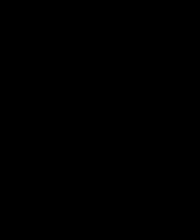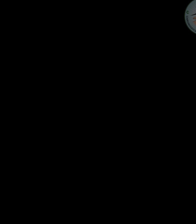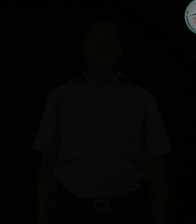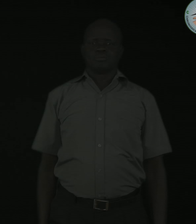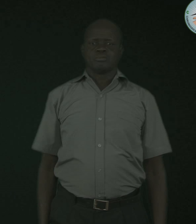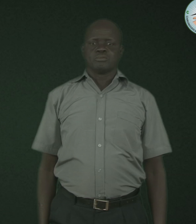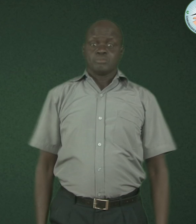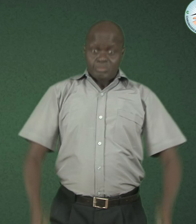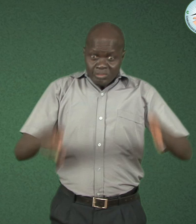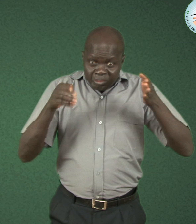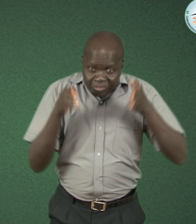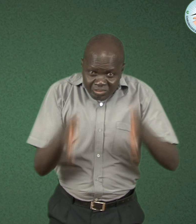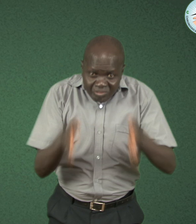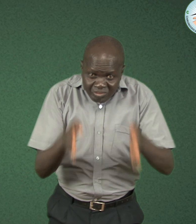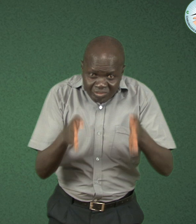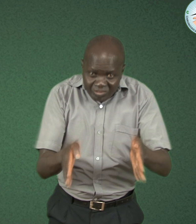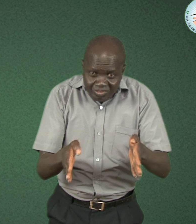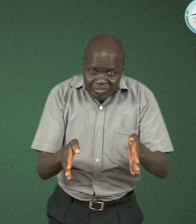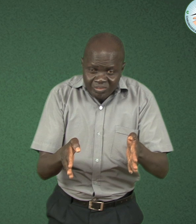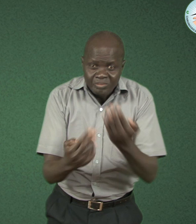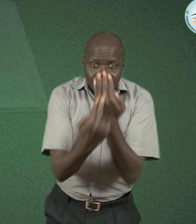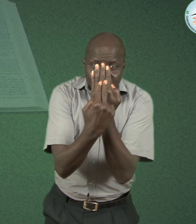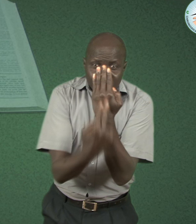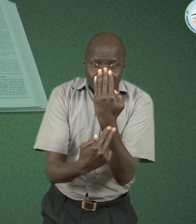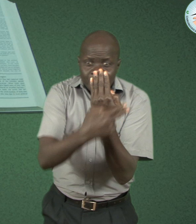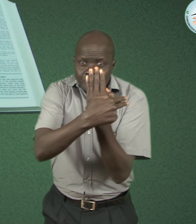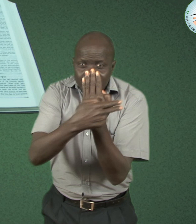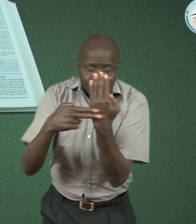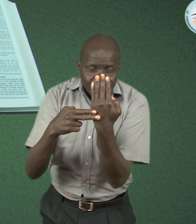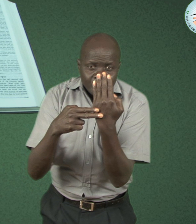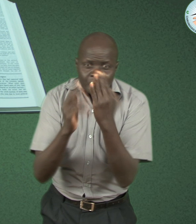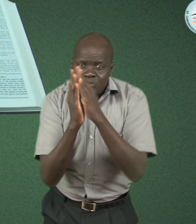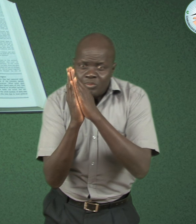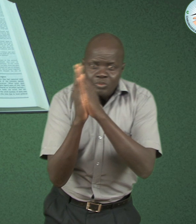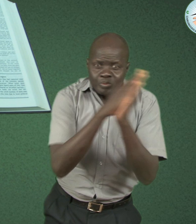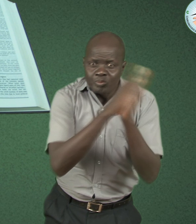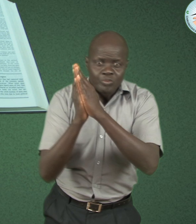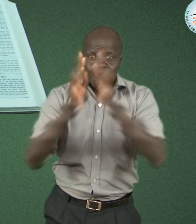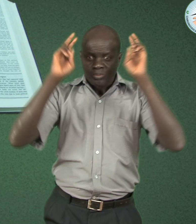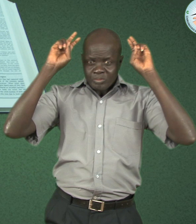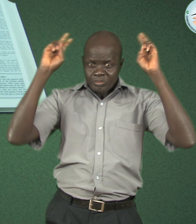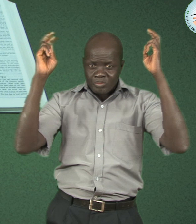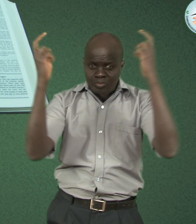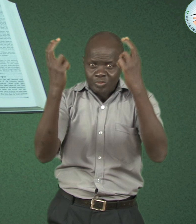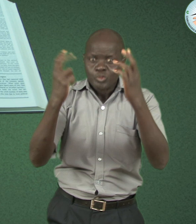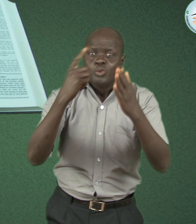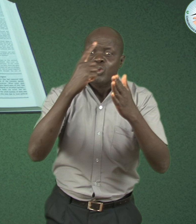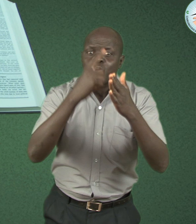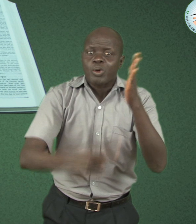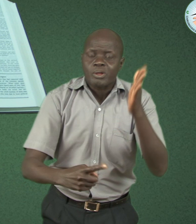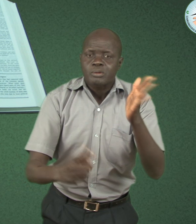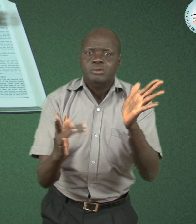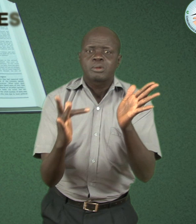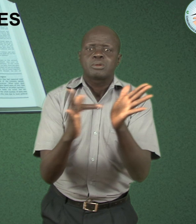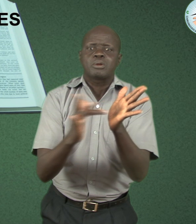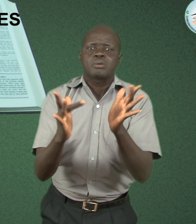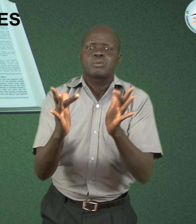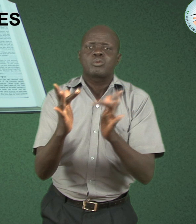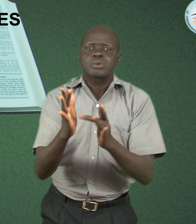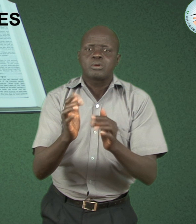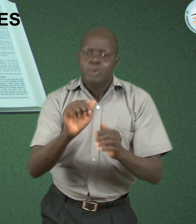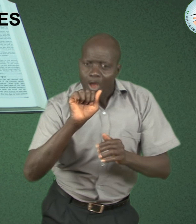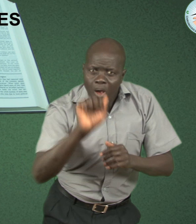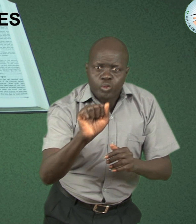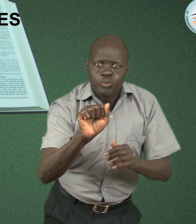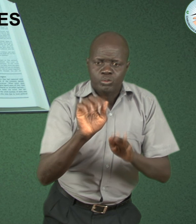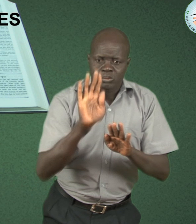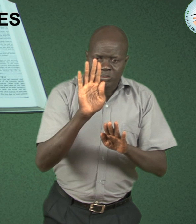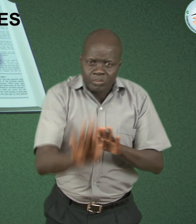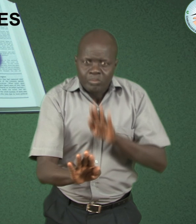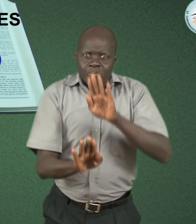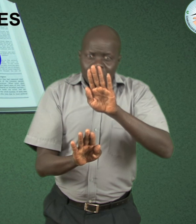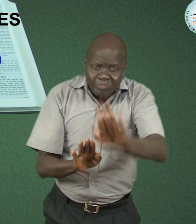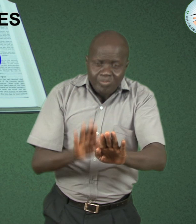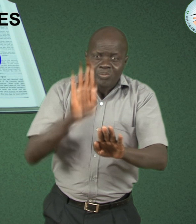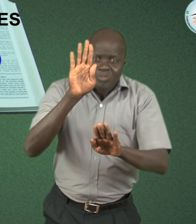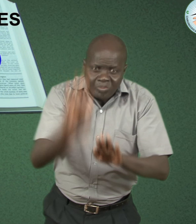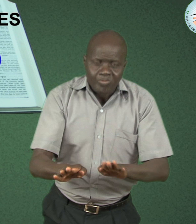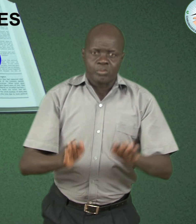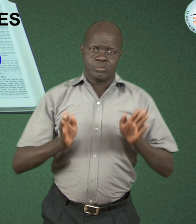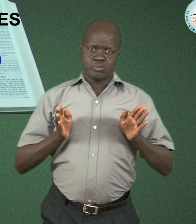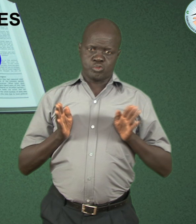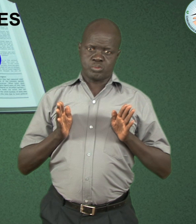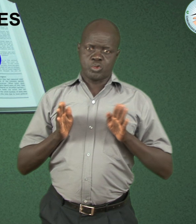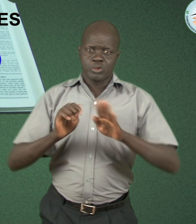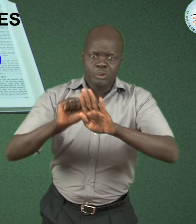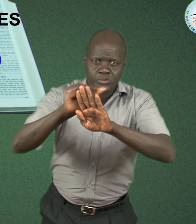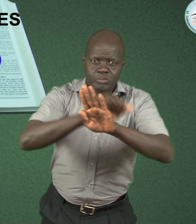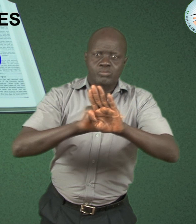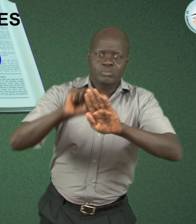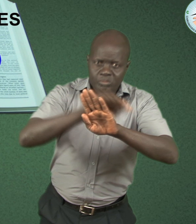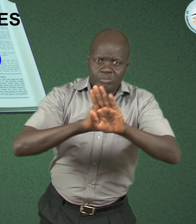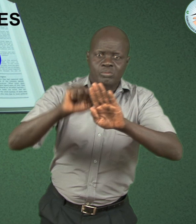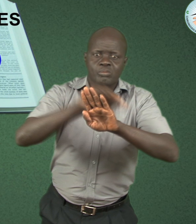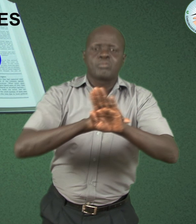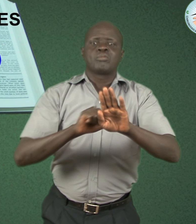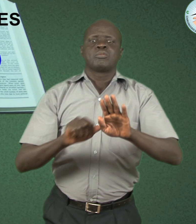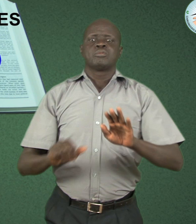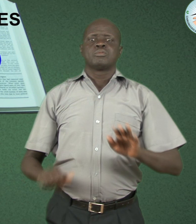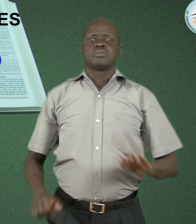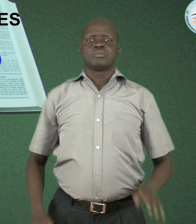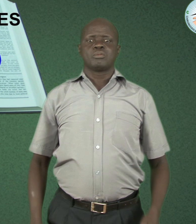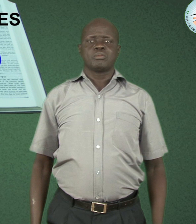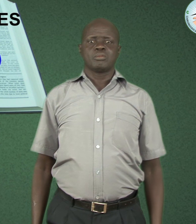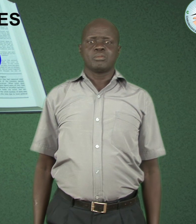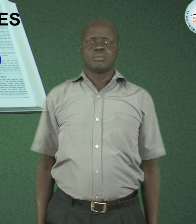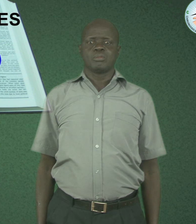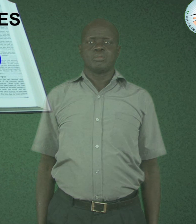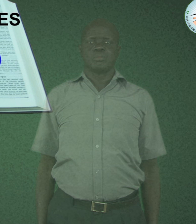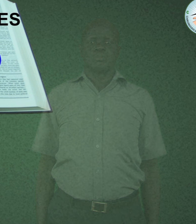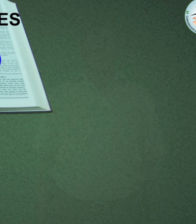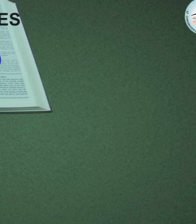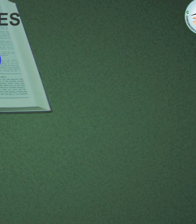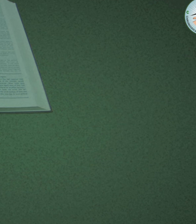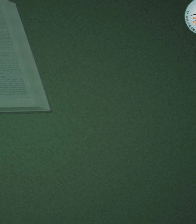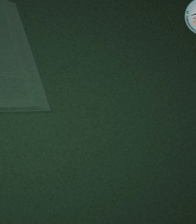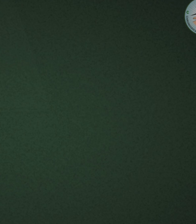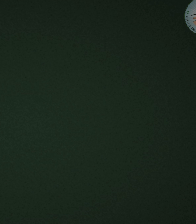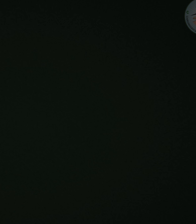A woman washes the feet of Jesus